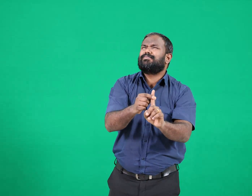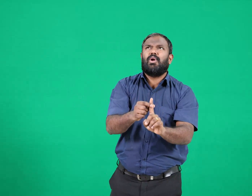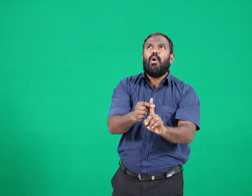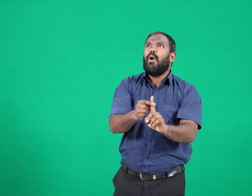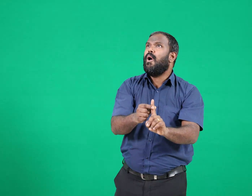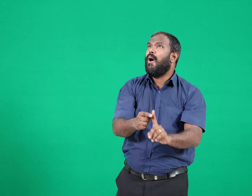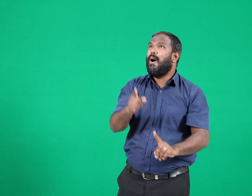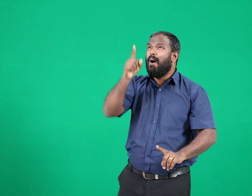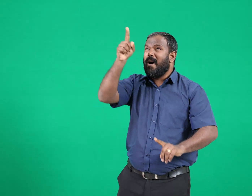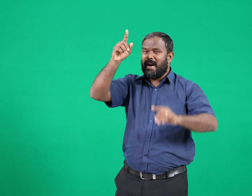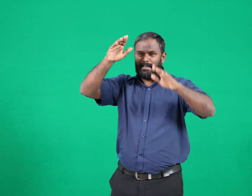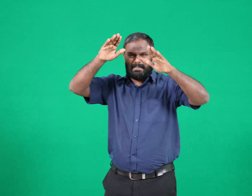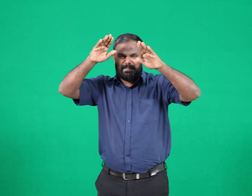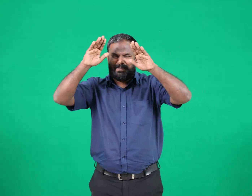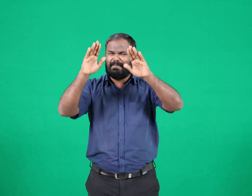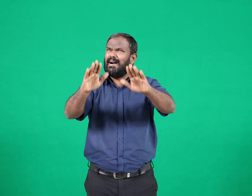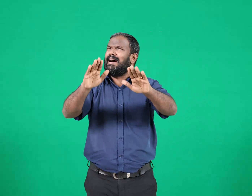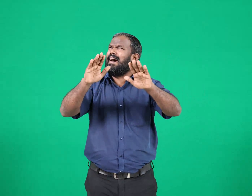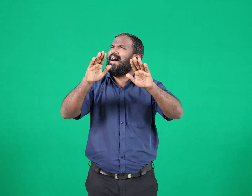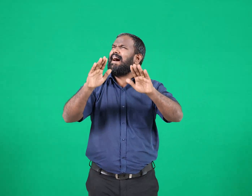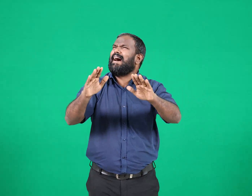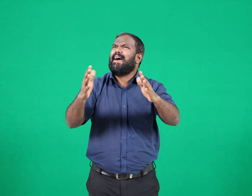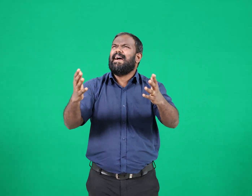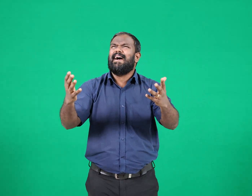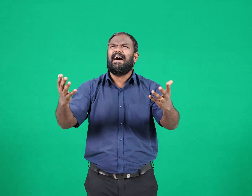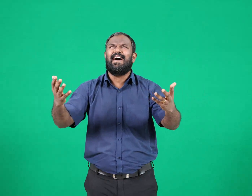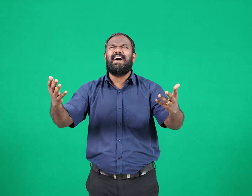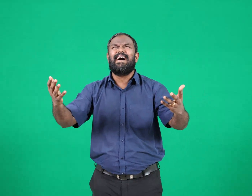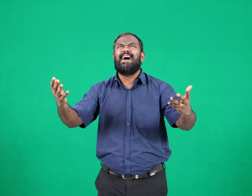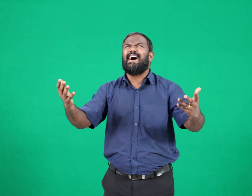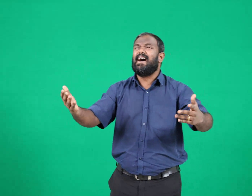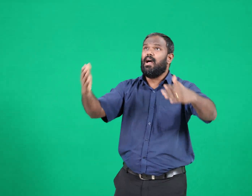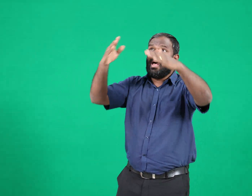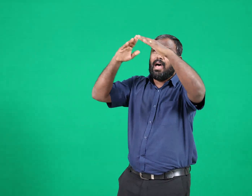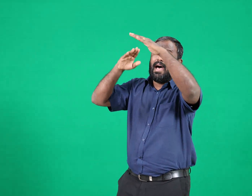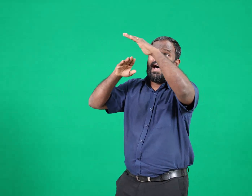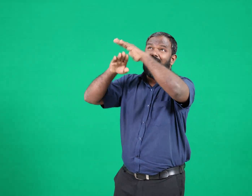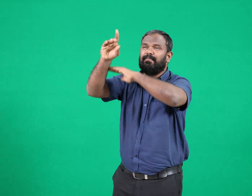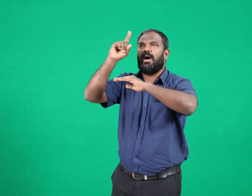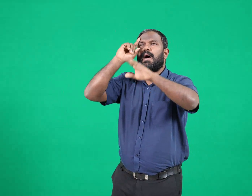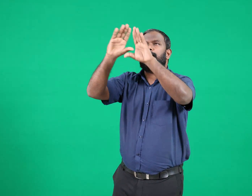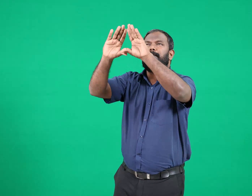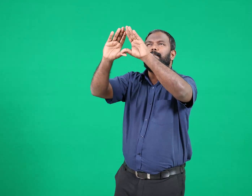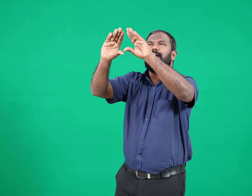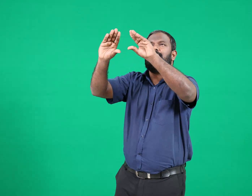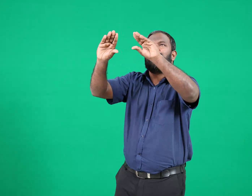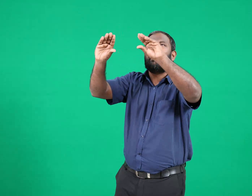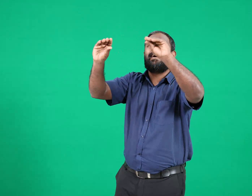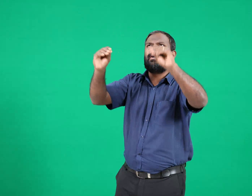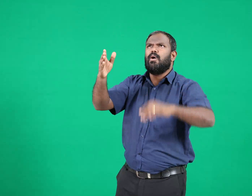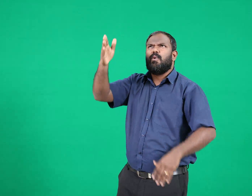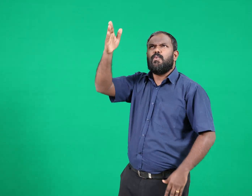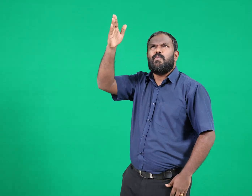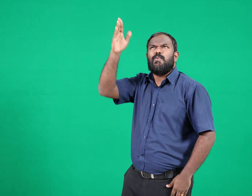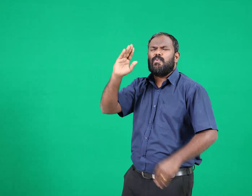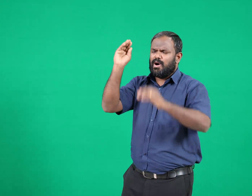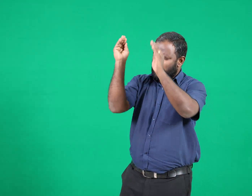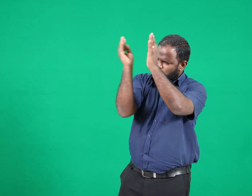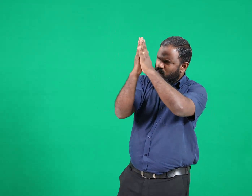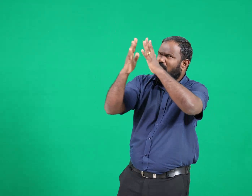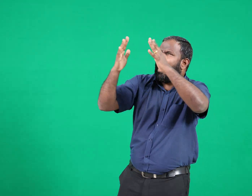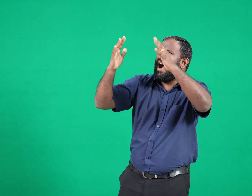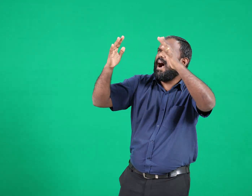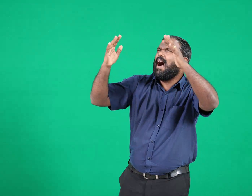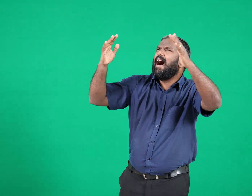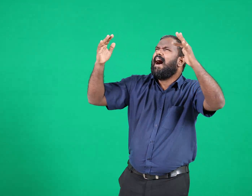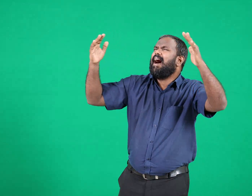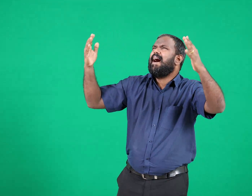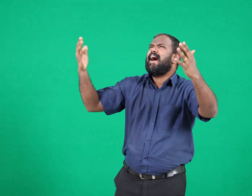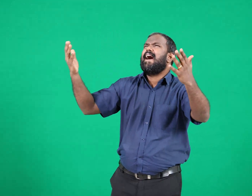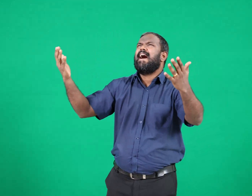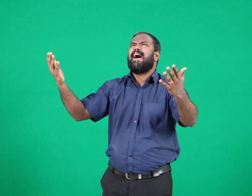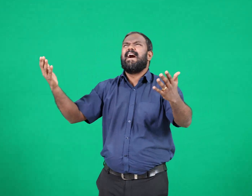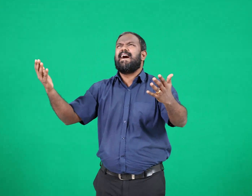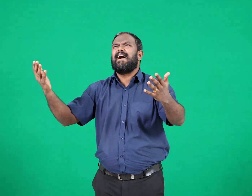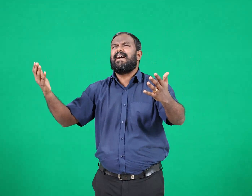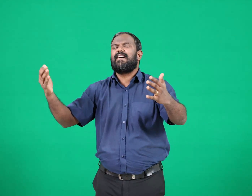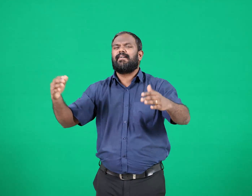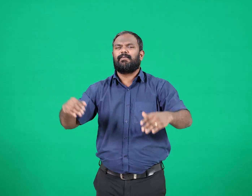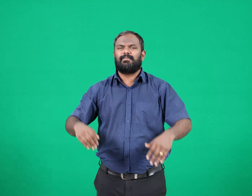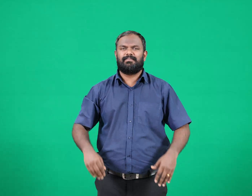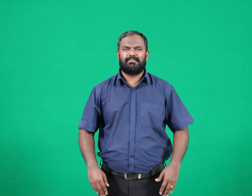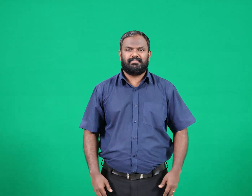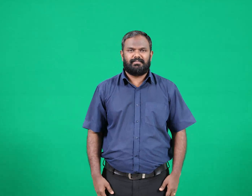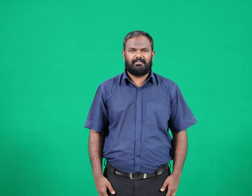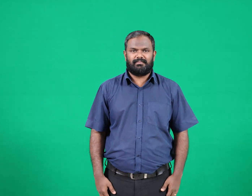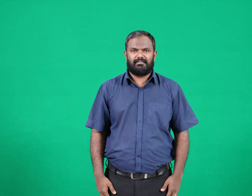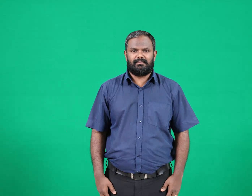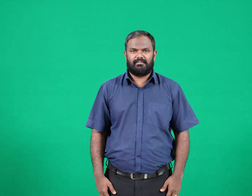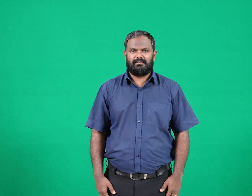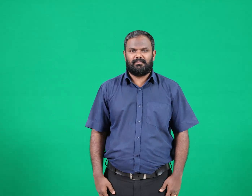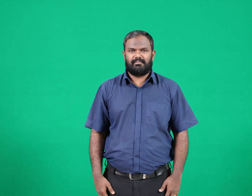"Peace in heaven and glory in the highest!"